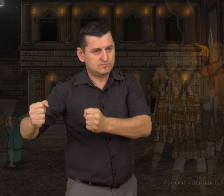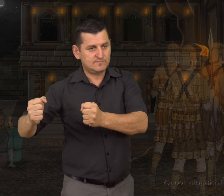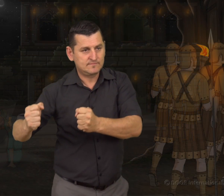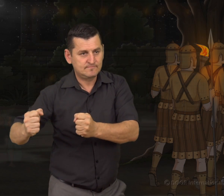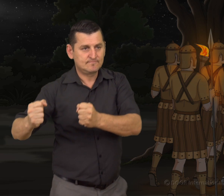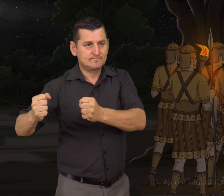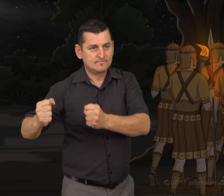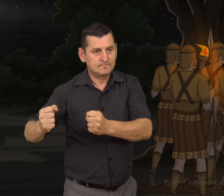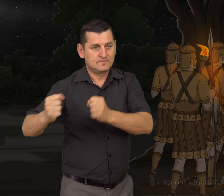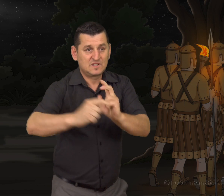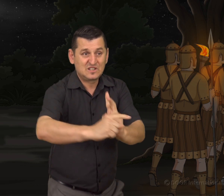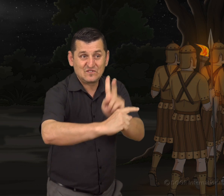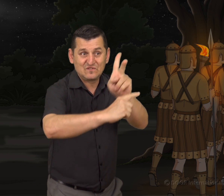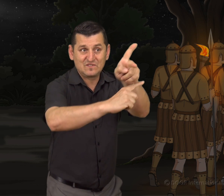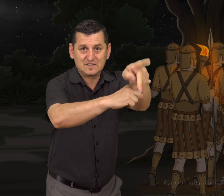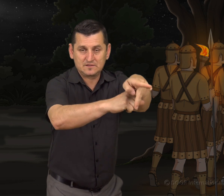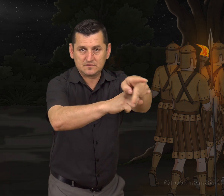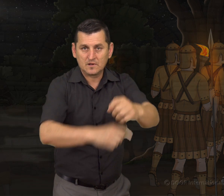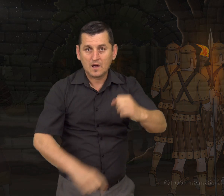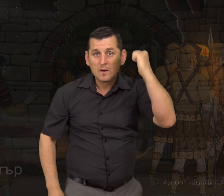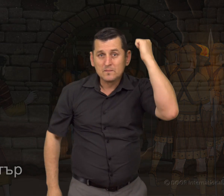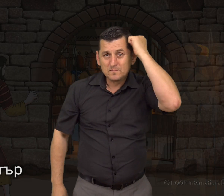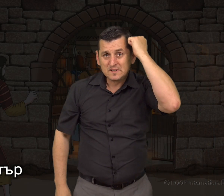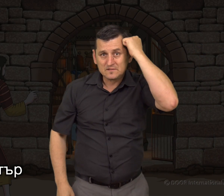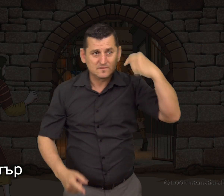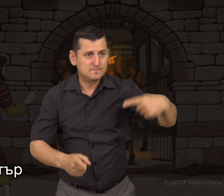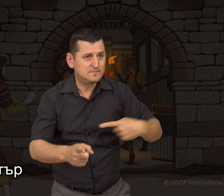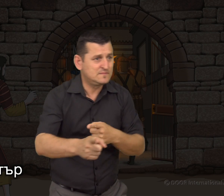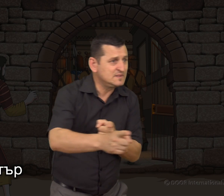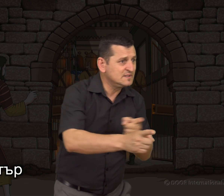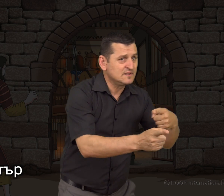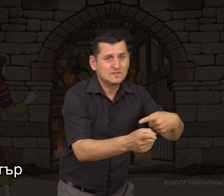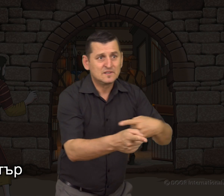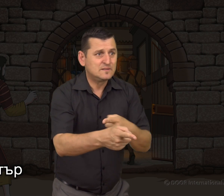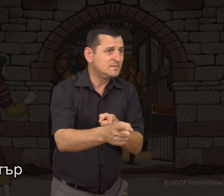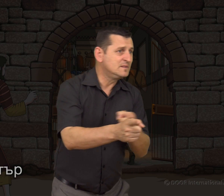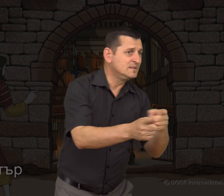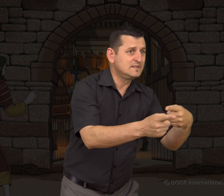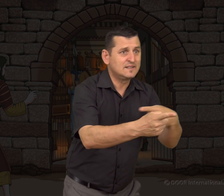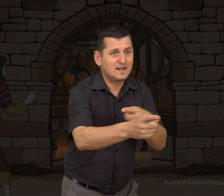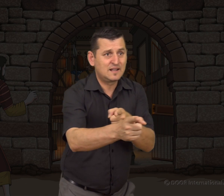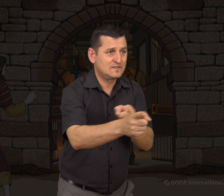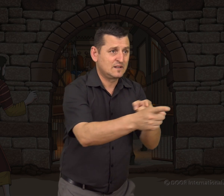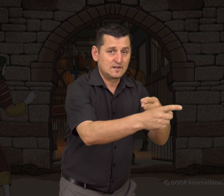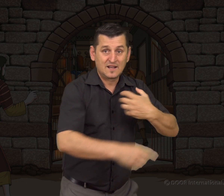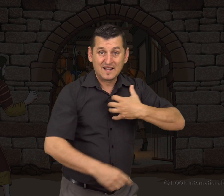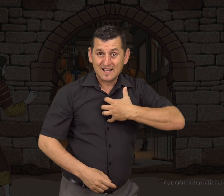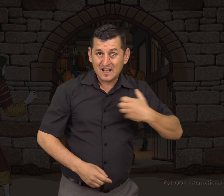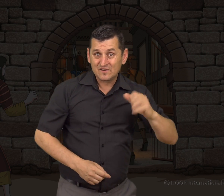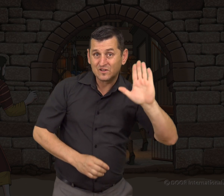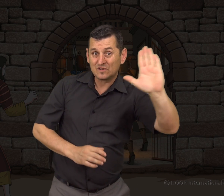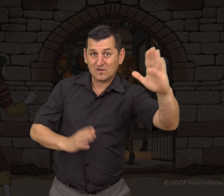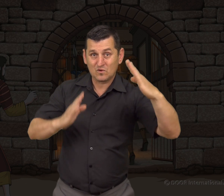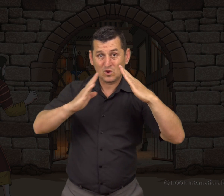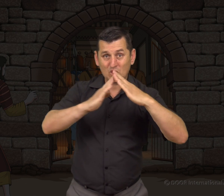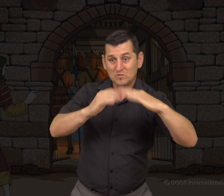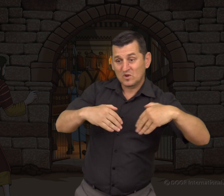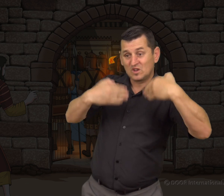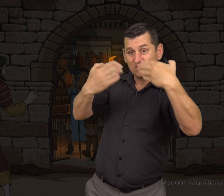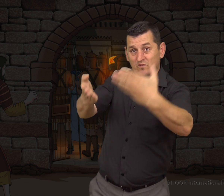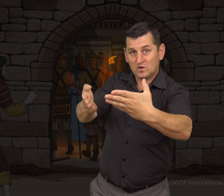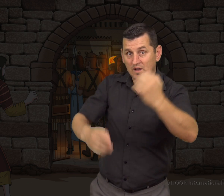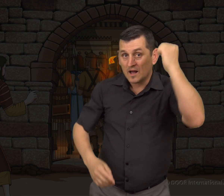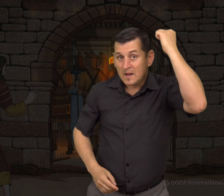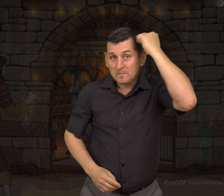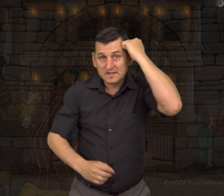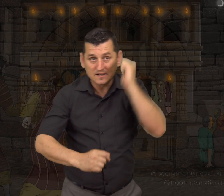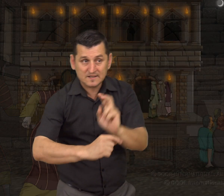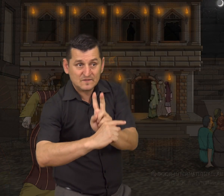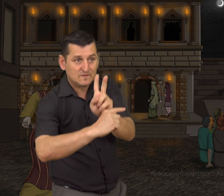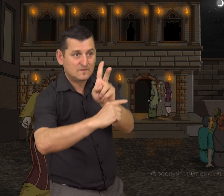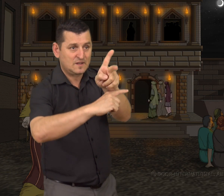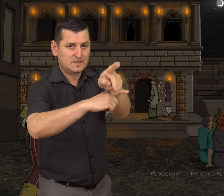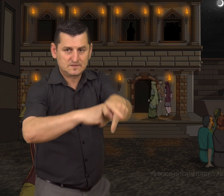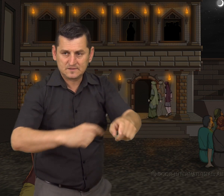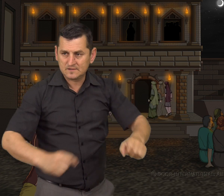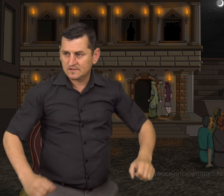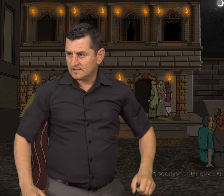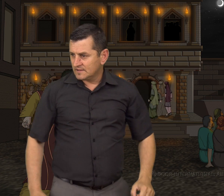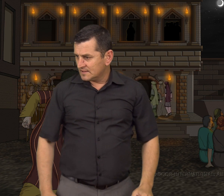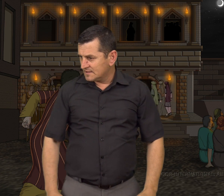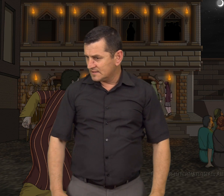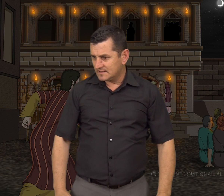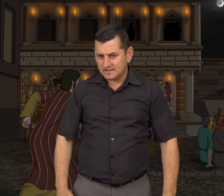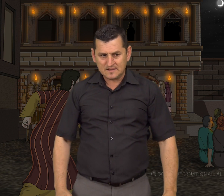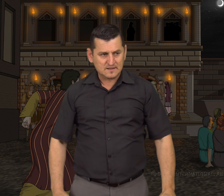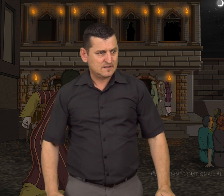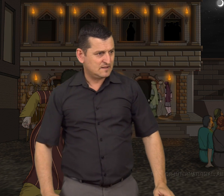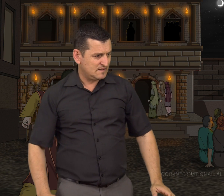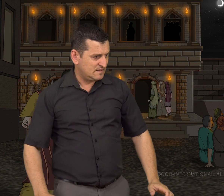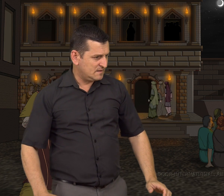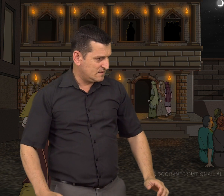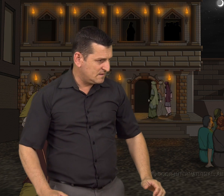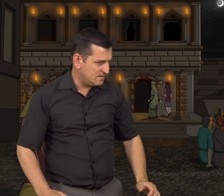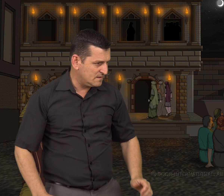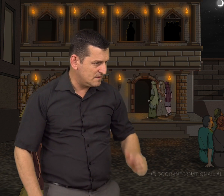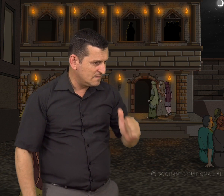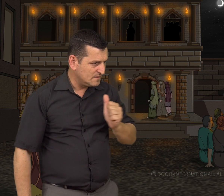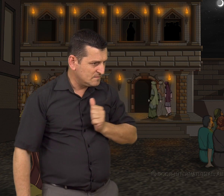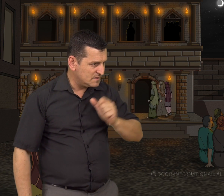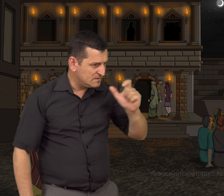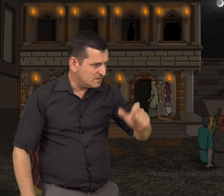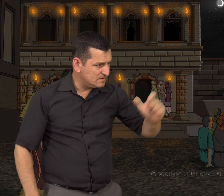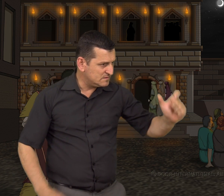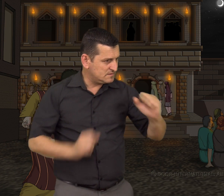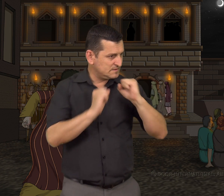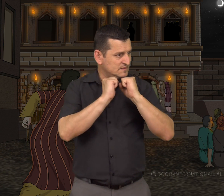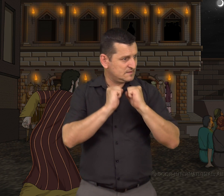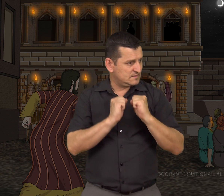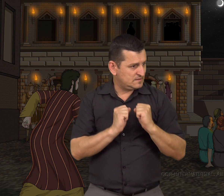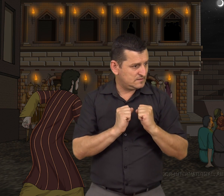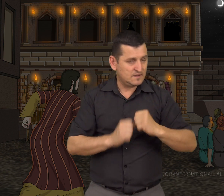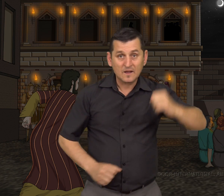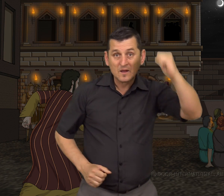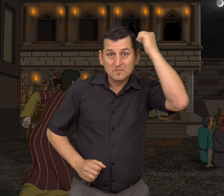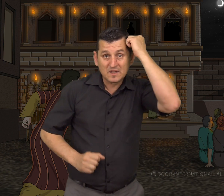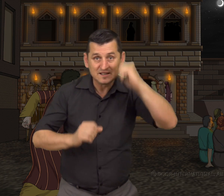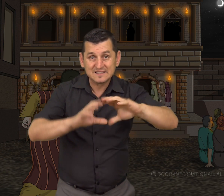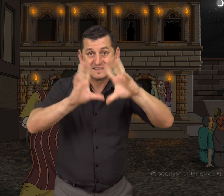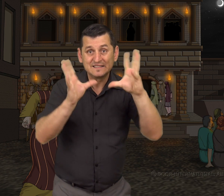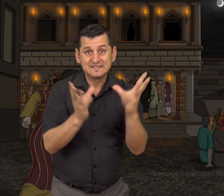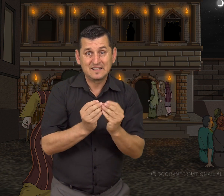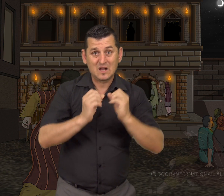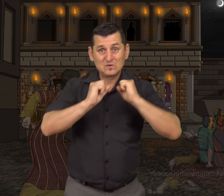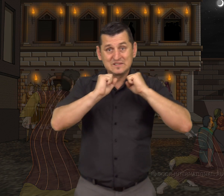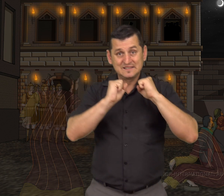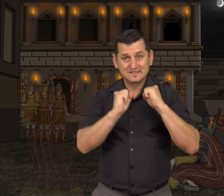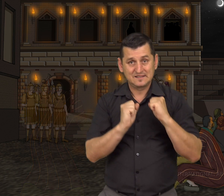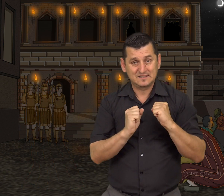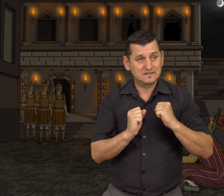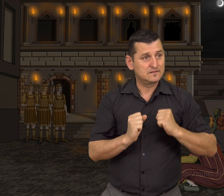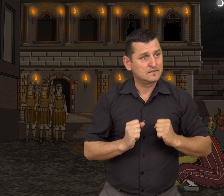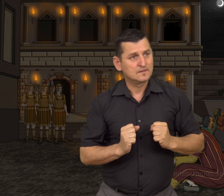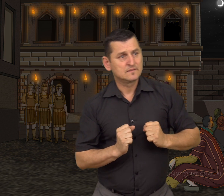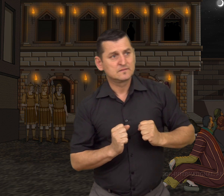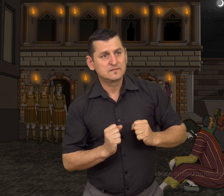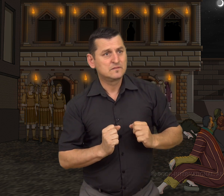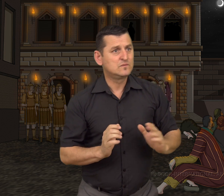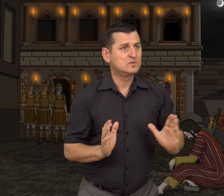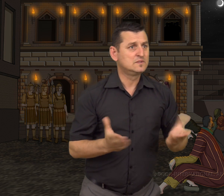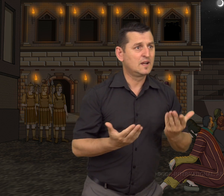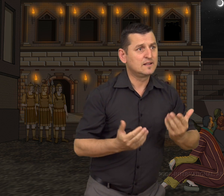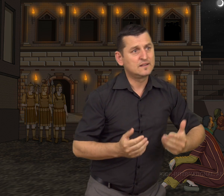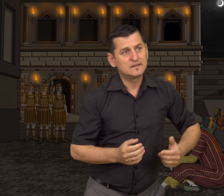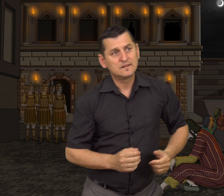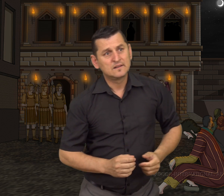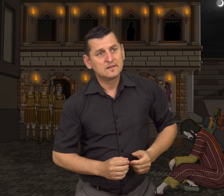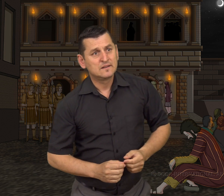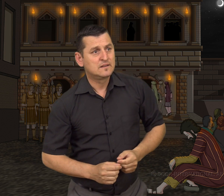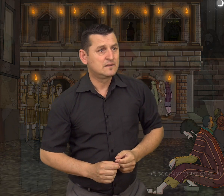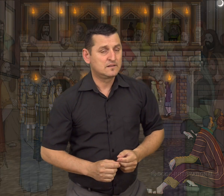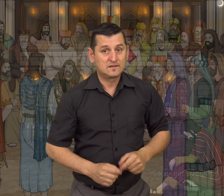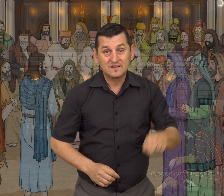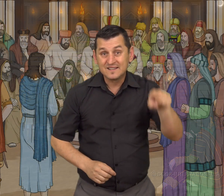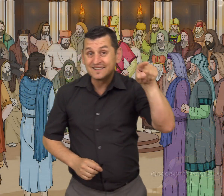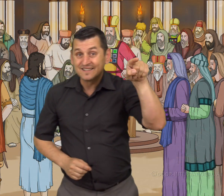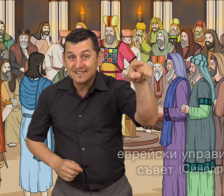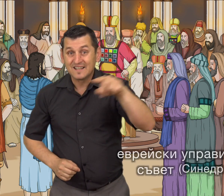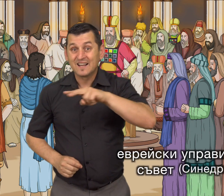But Peter followed Him at a distance, right up to the courtyard of the high priest. And he went in and sat down with the guards to see the outcome.